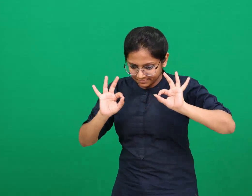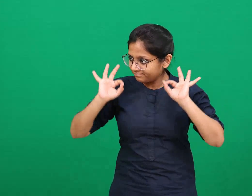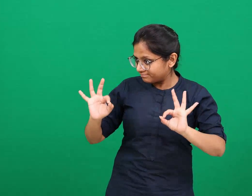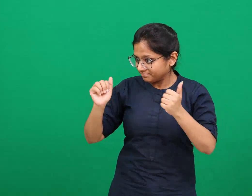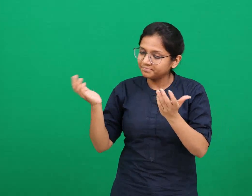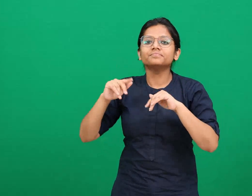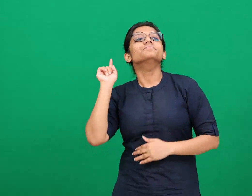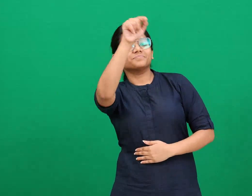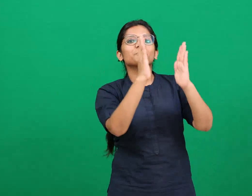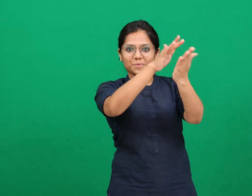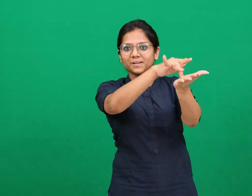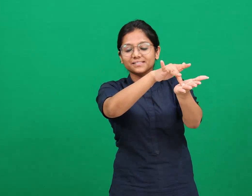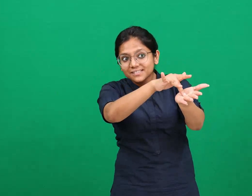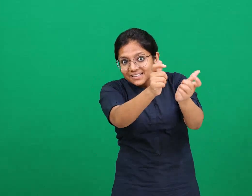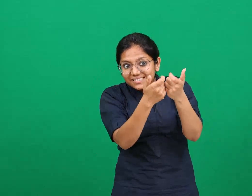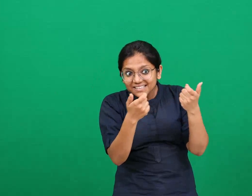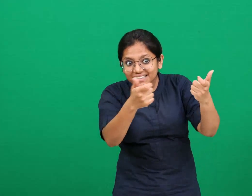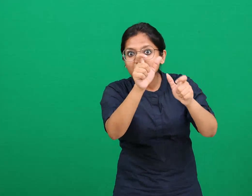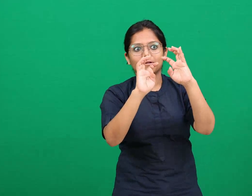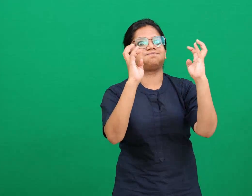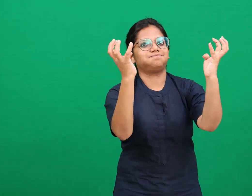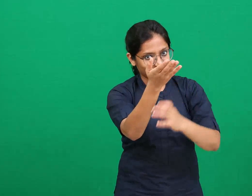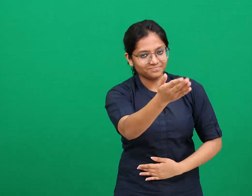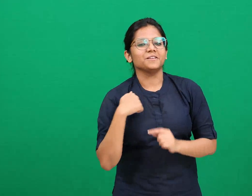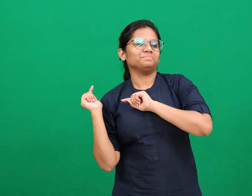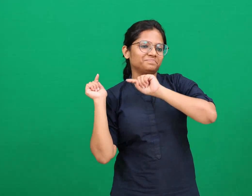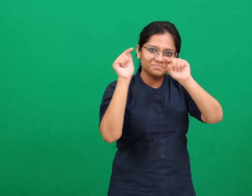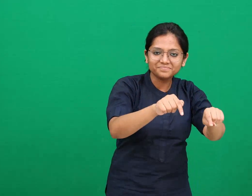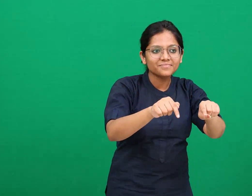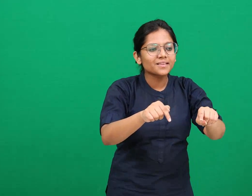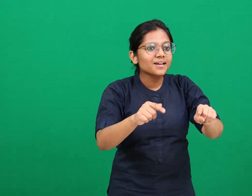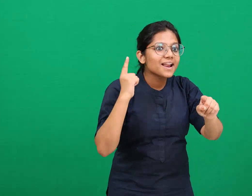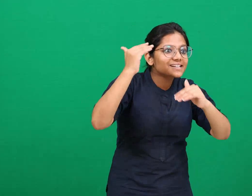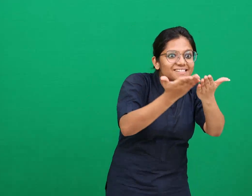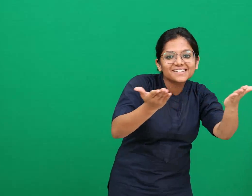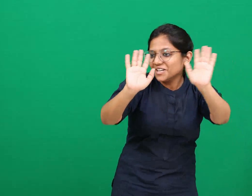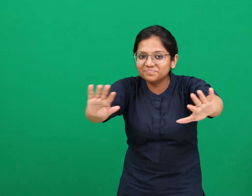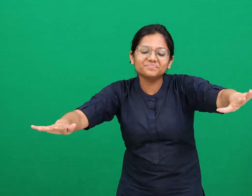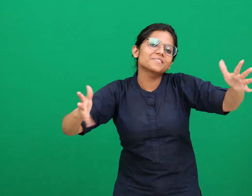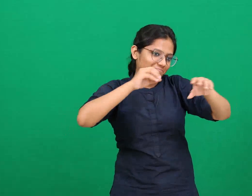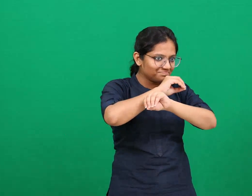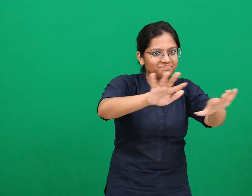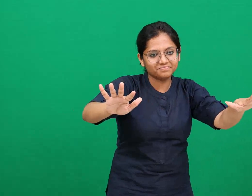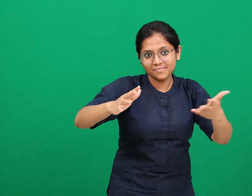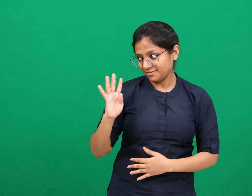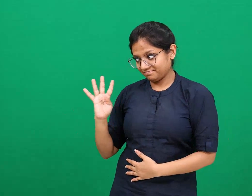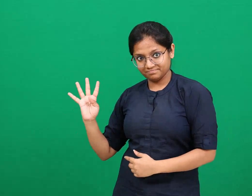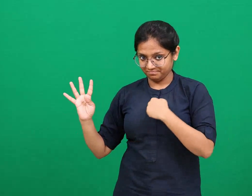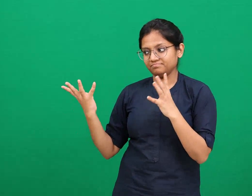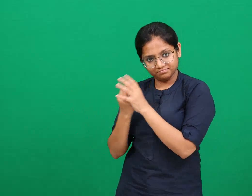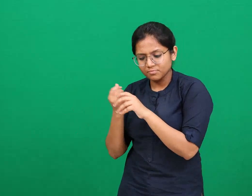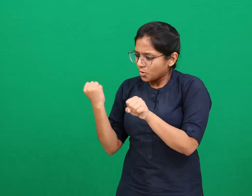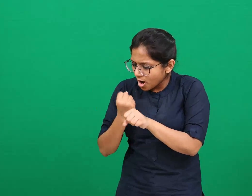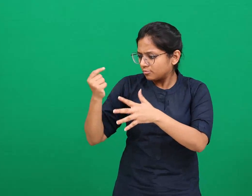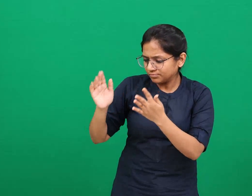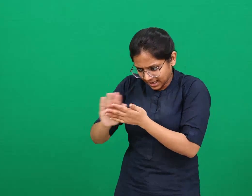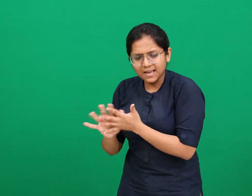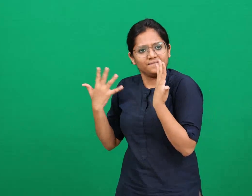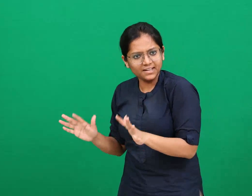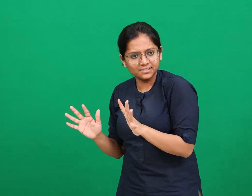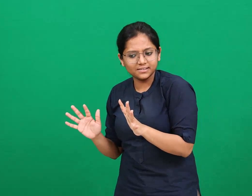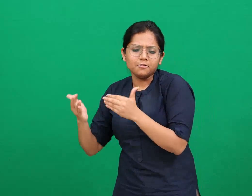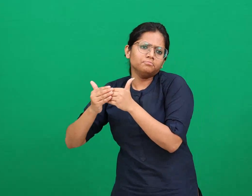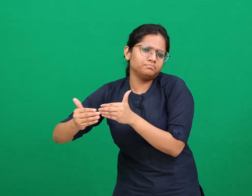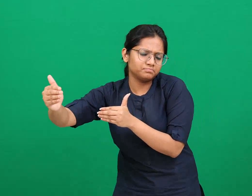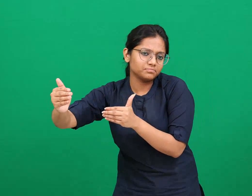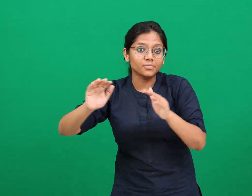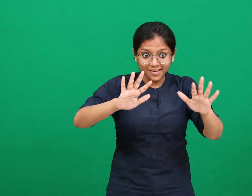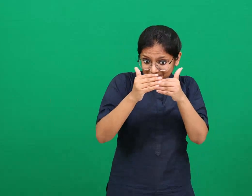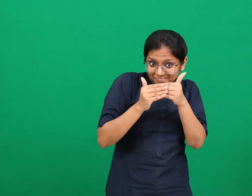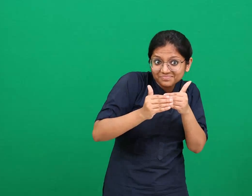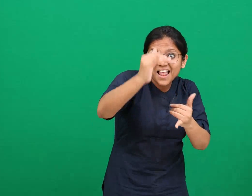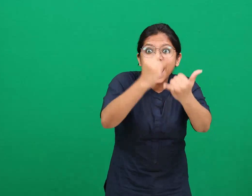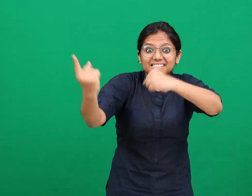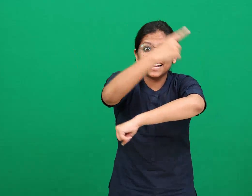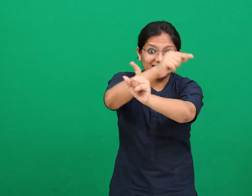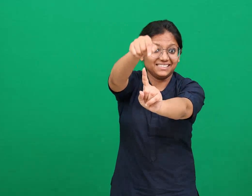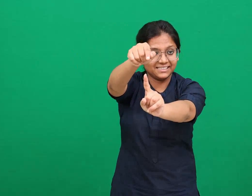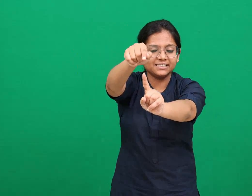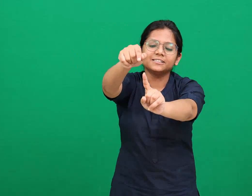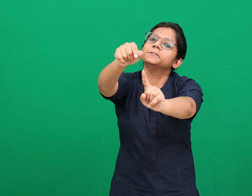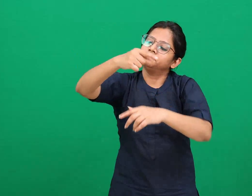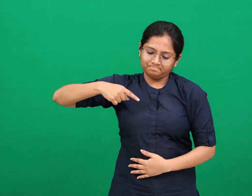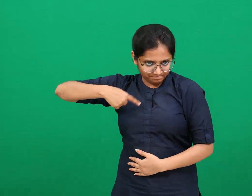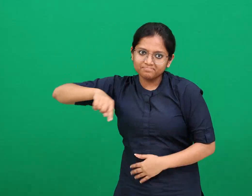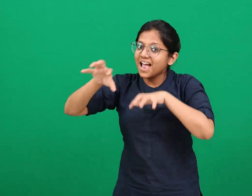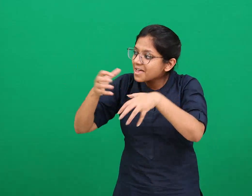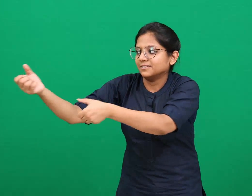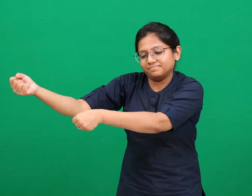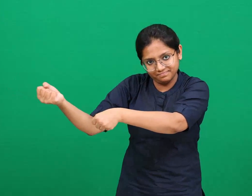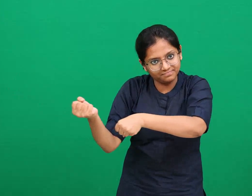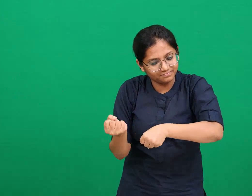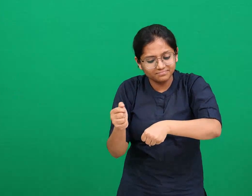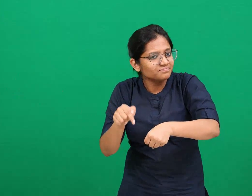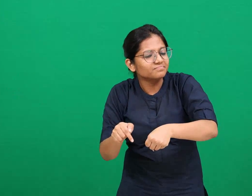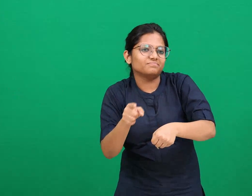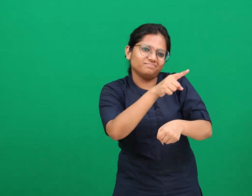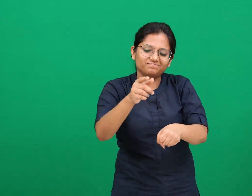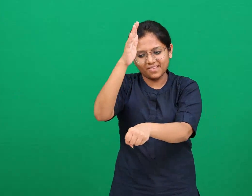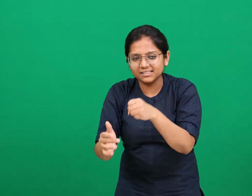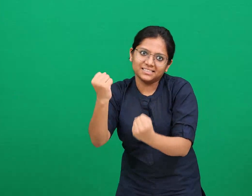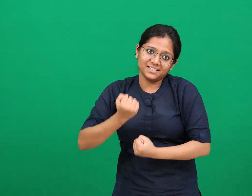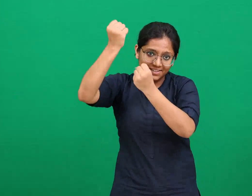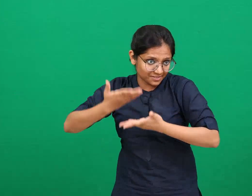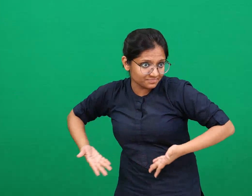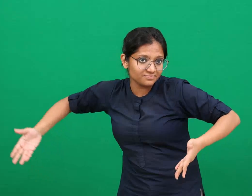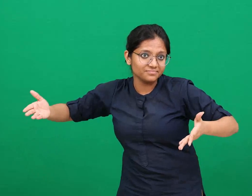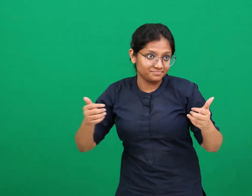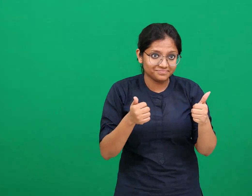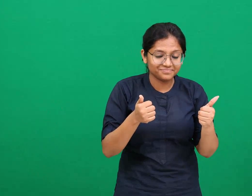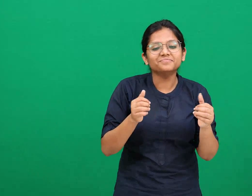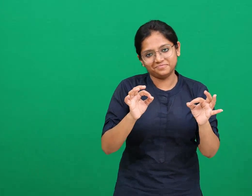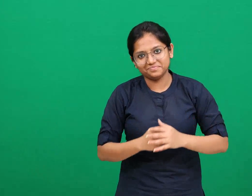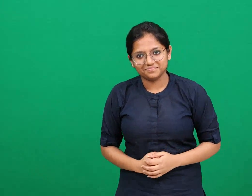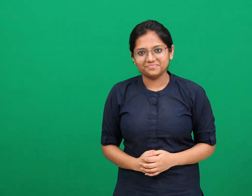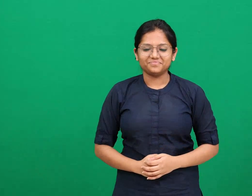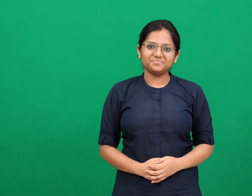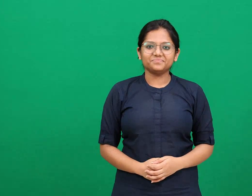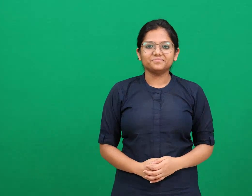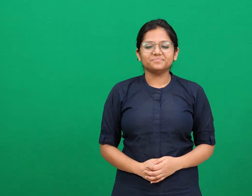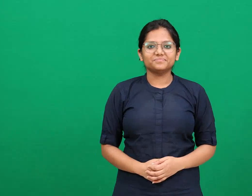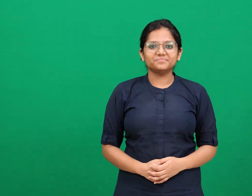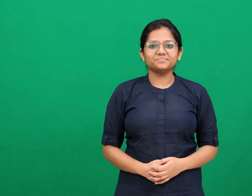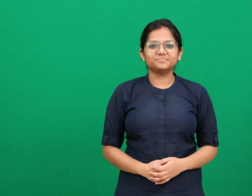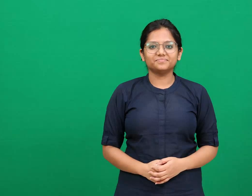Then he entered the temple to give notice of the date when their purification would be complete and the offering would be made for each of them.